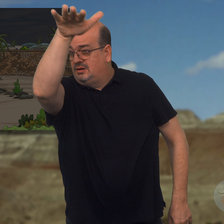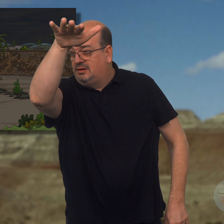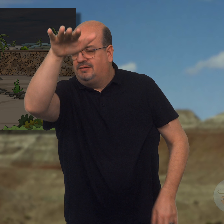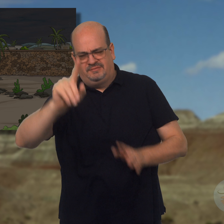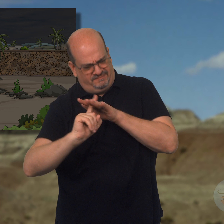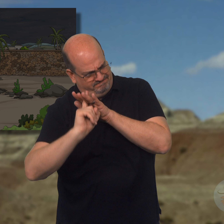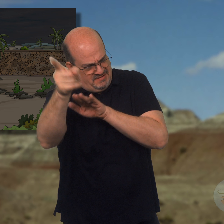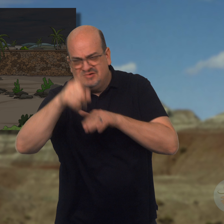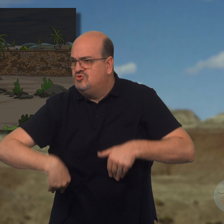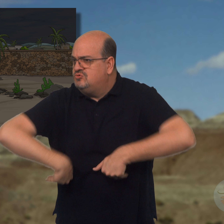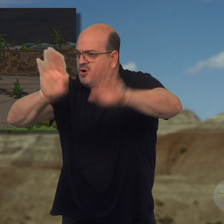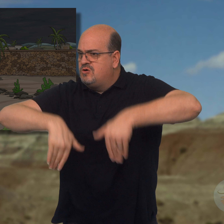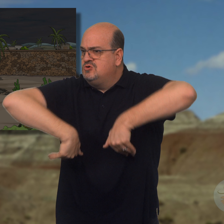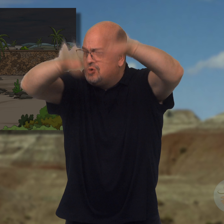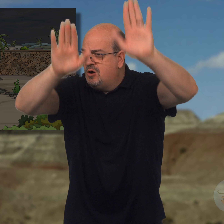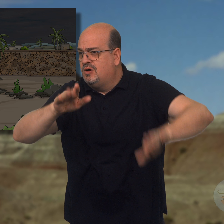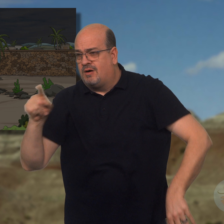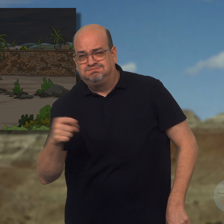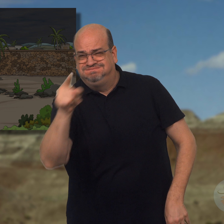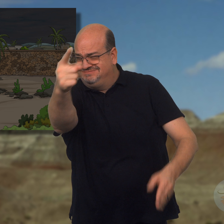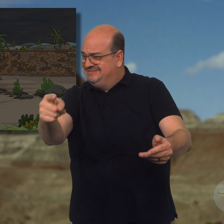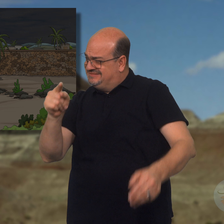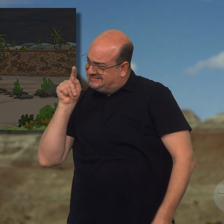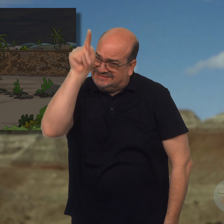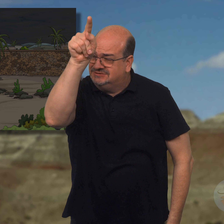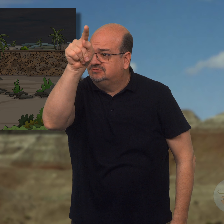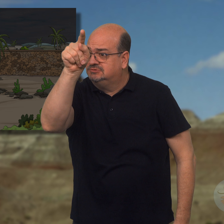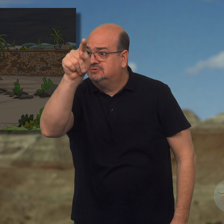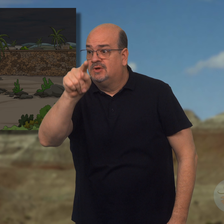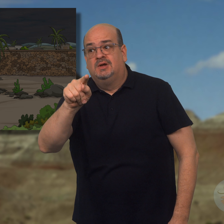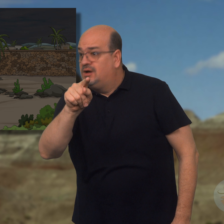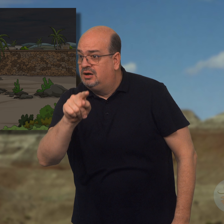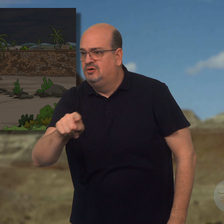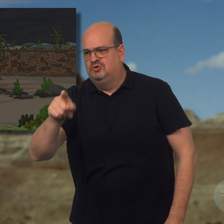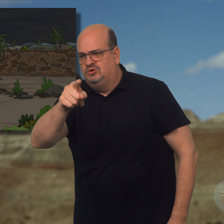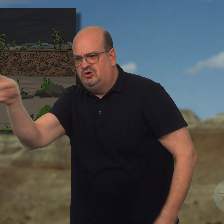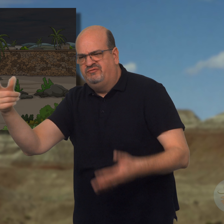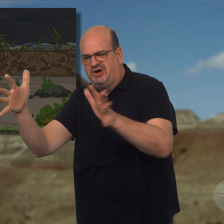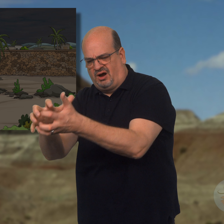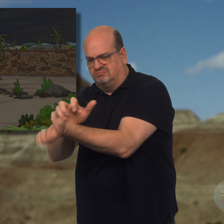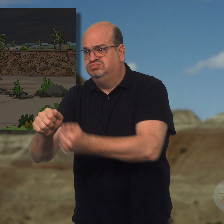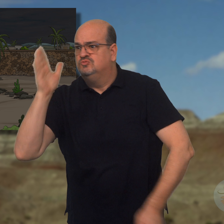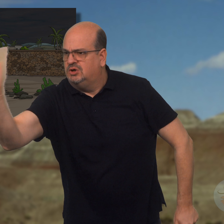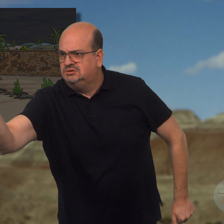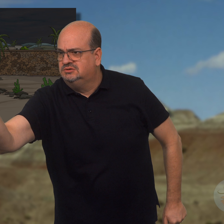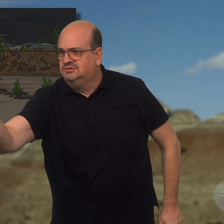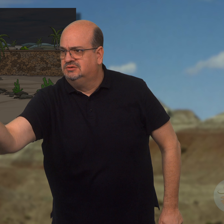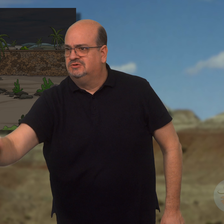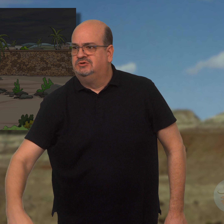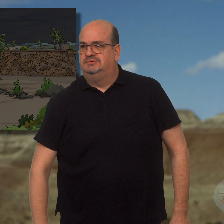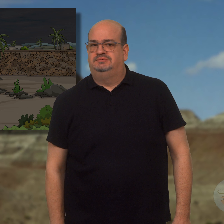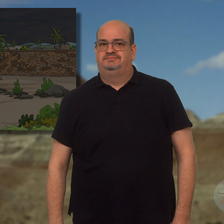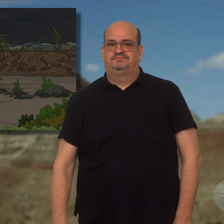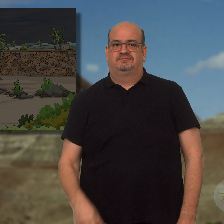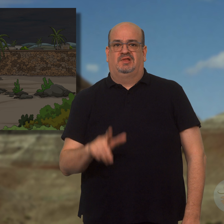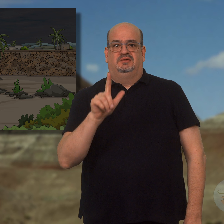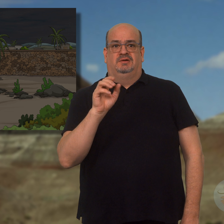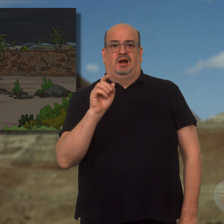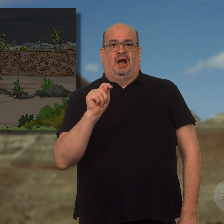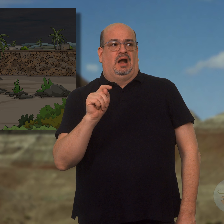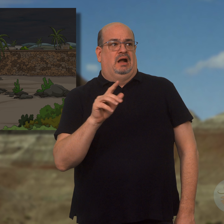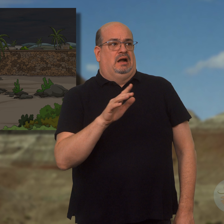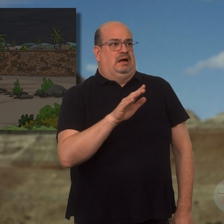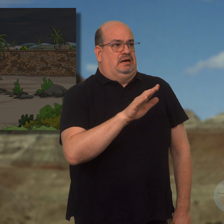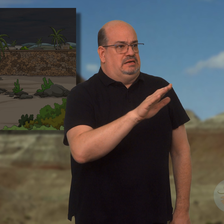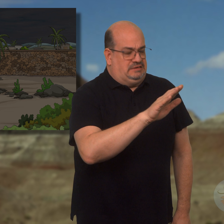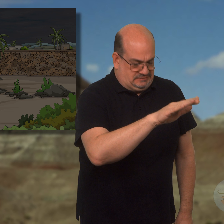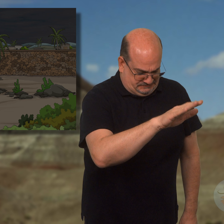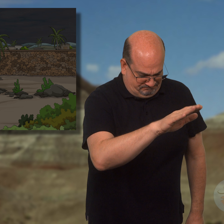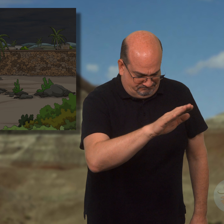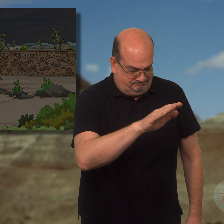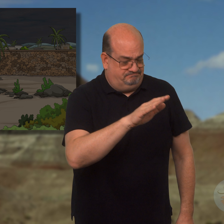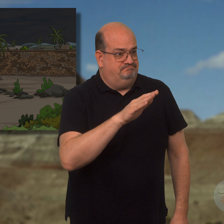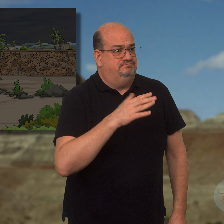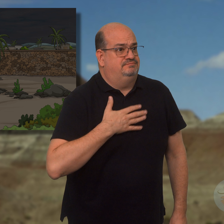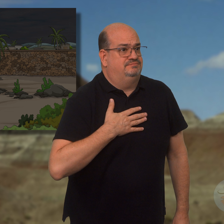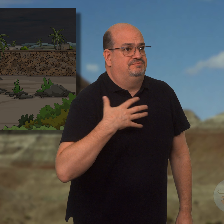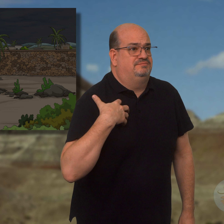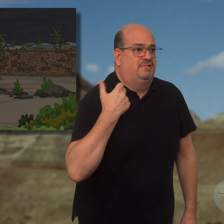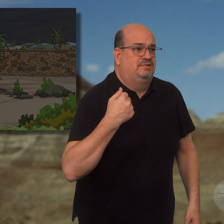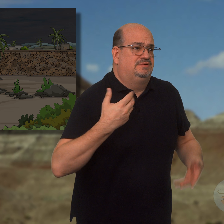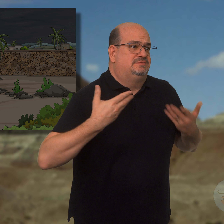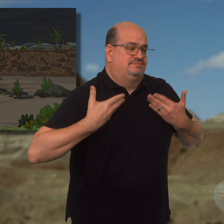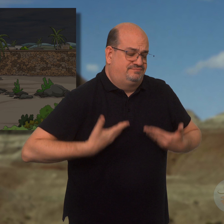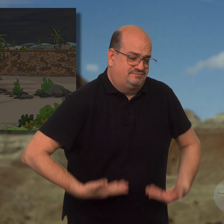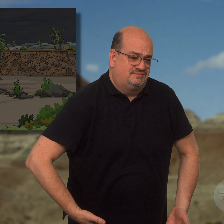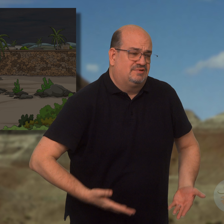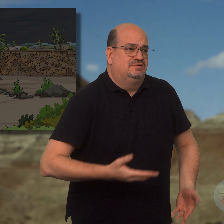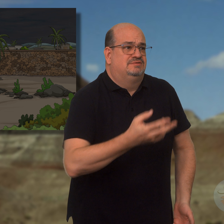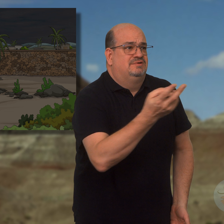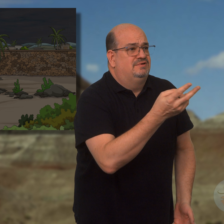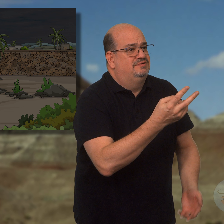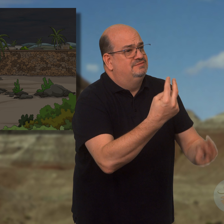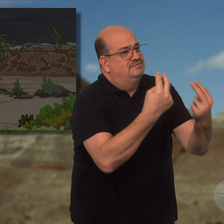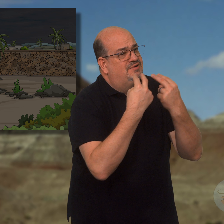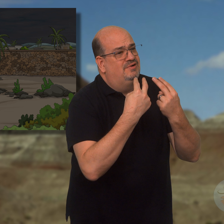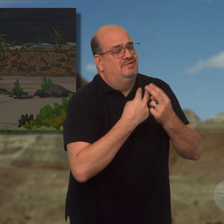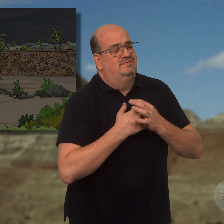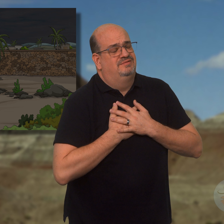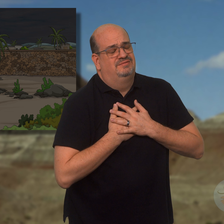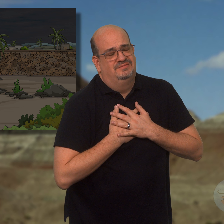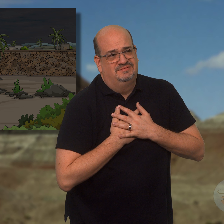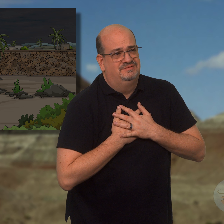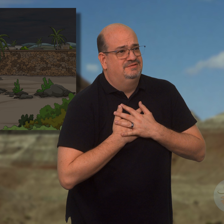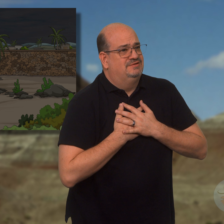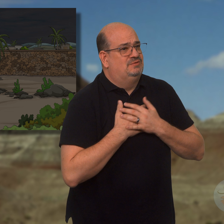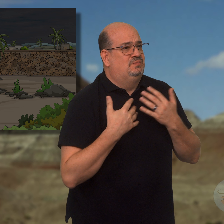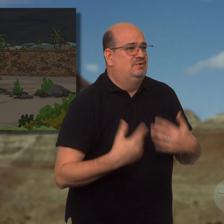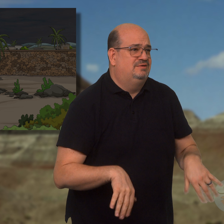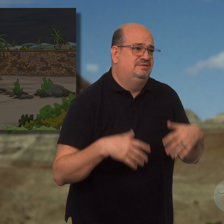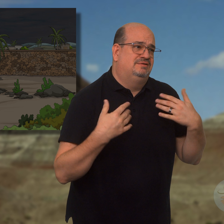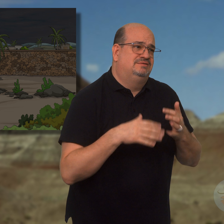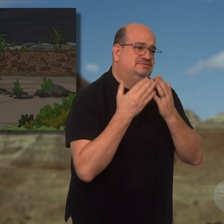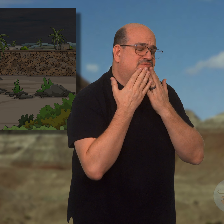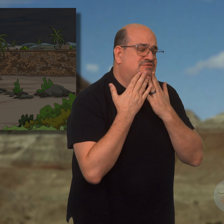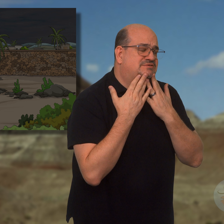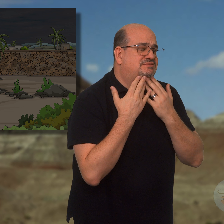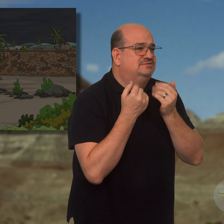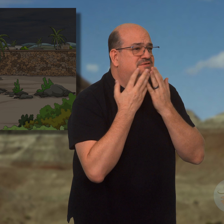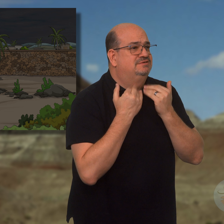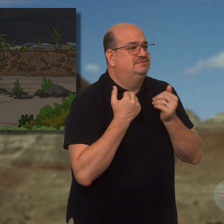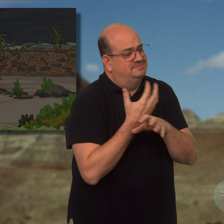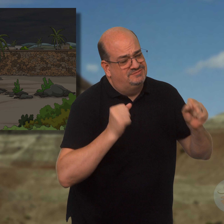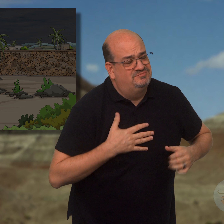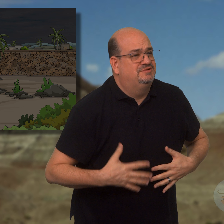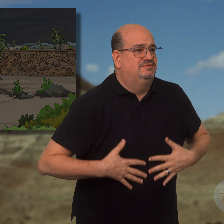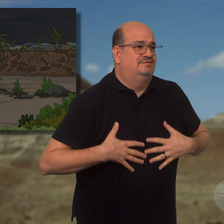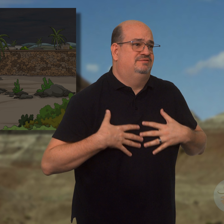Flee to the mountains, or you will be swept away!” But Lot replied, “No, my lords, please!